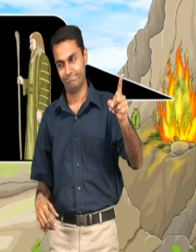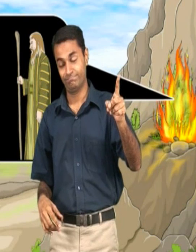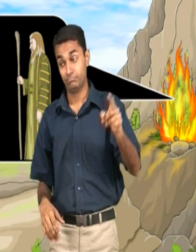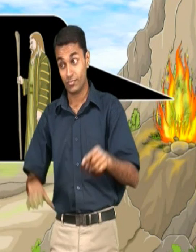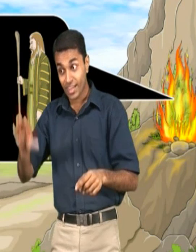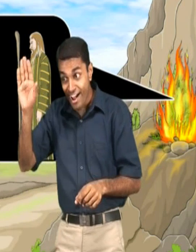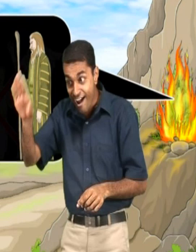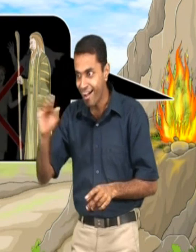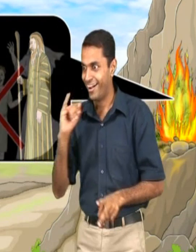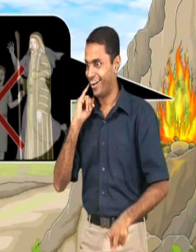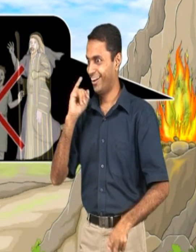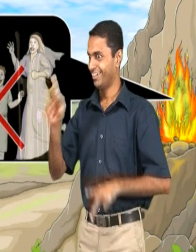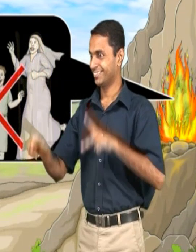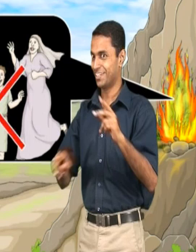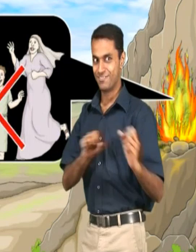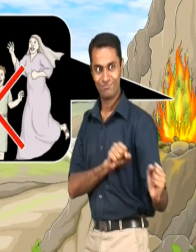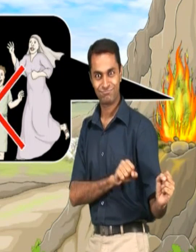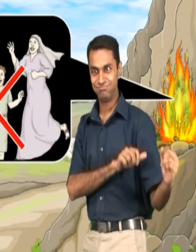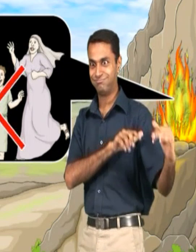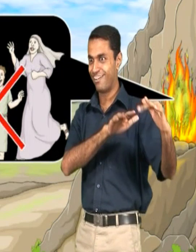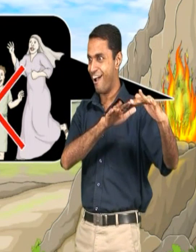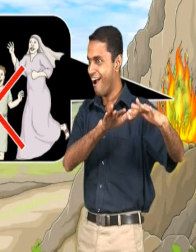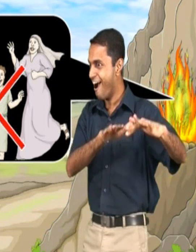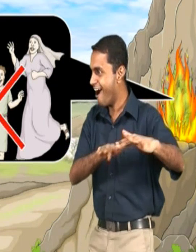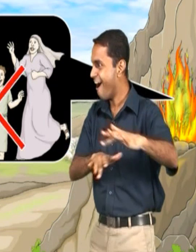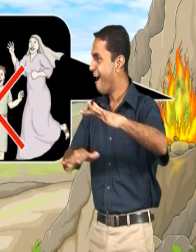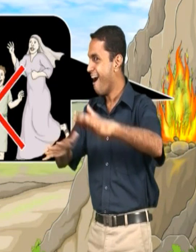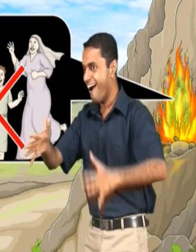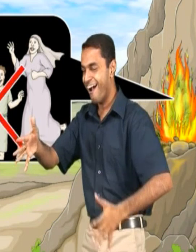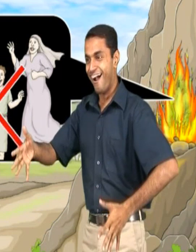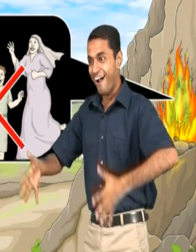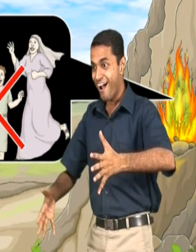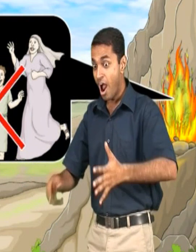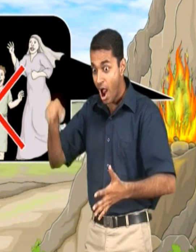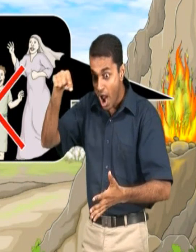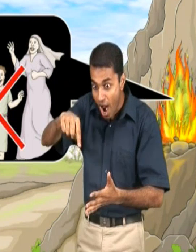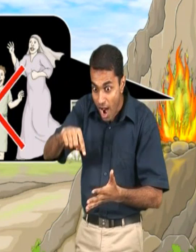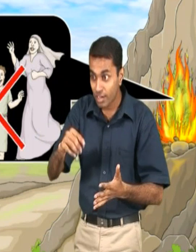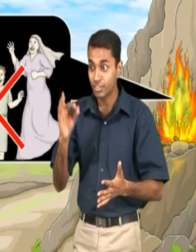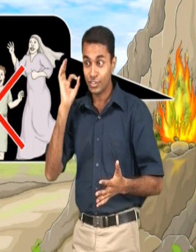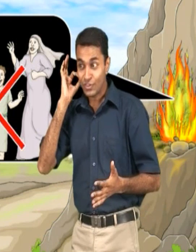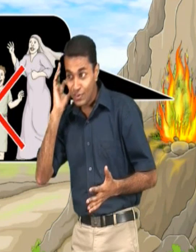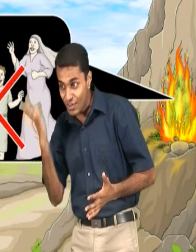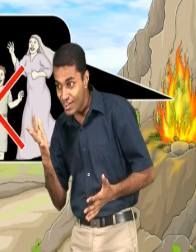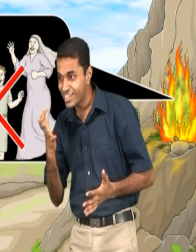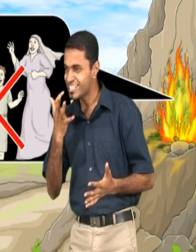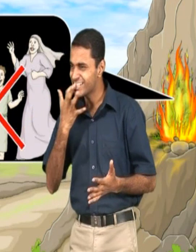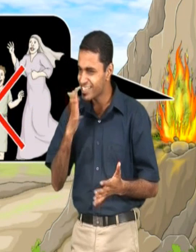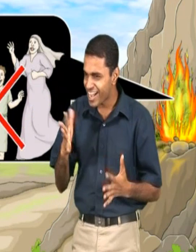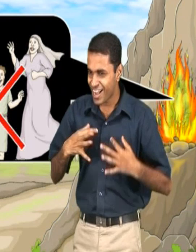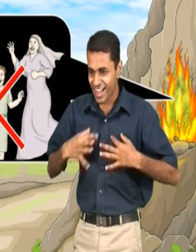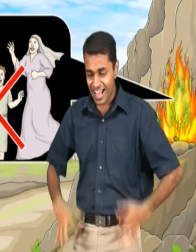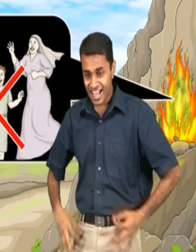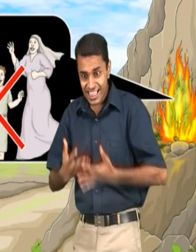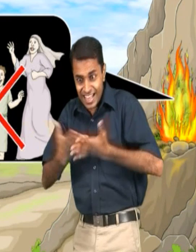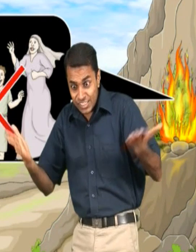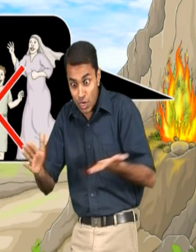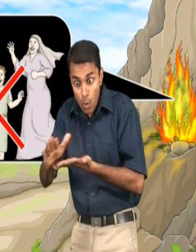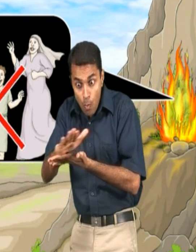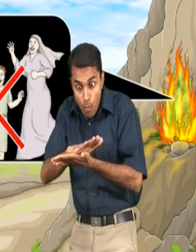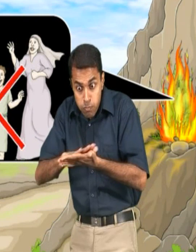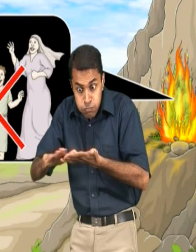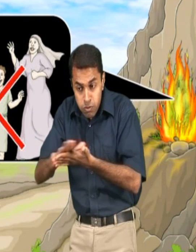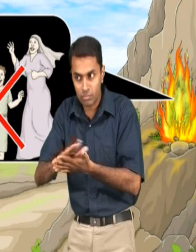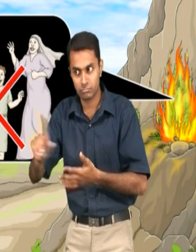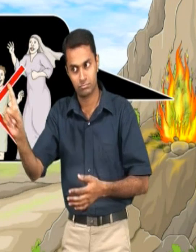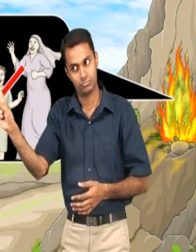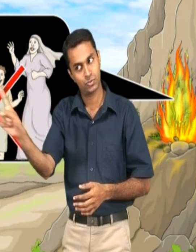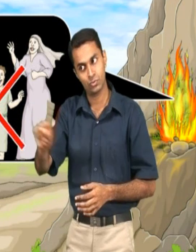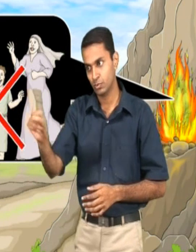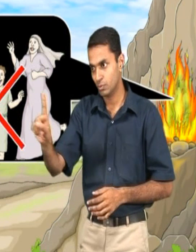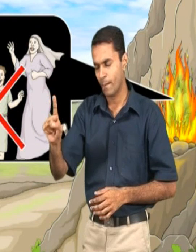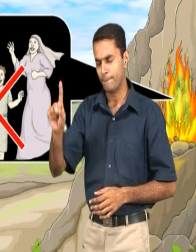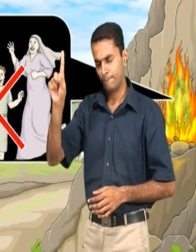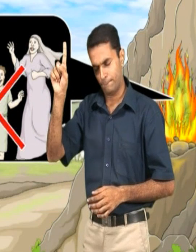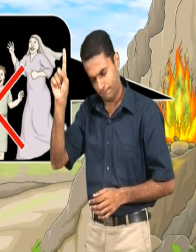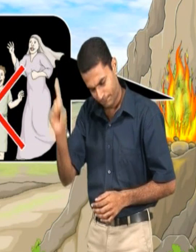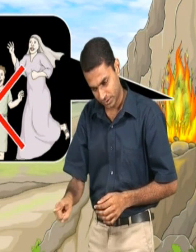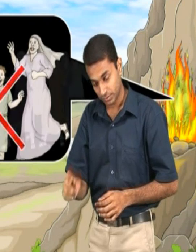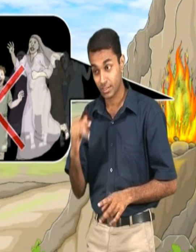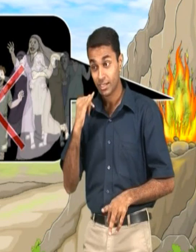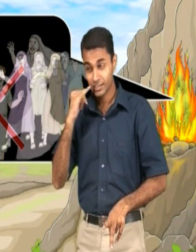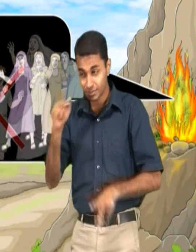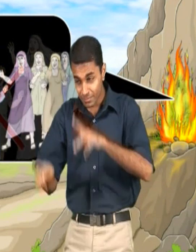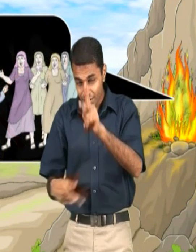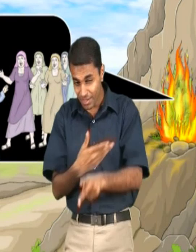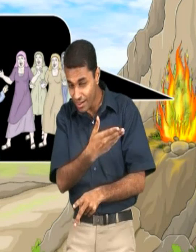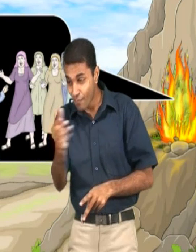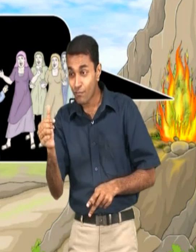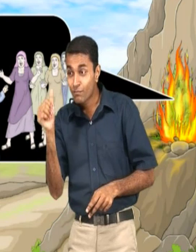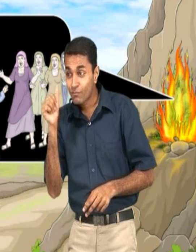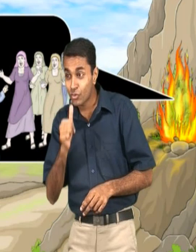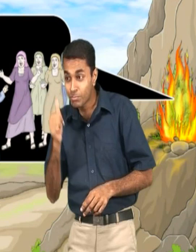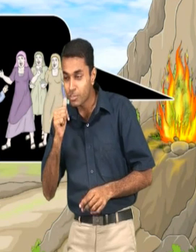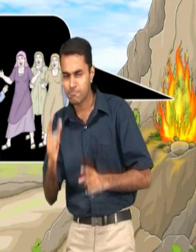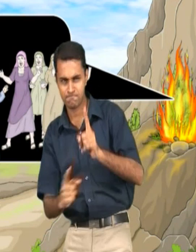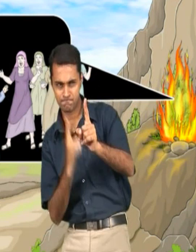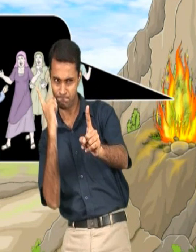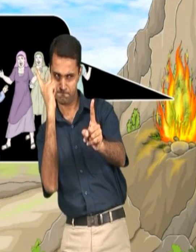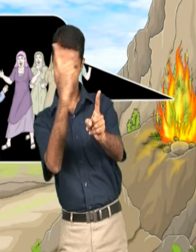And I will grant this people such favor in the sight of the Egyptians that when you leave, you will not go away empty-handed.